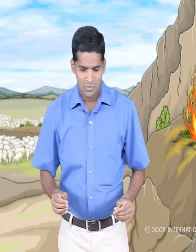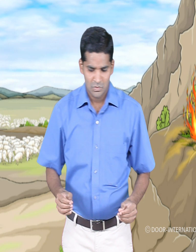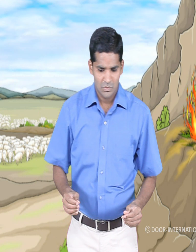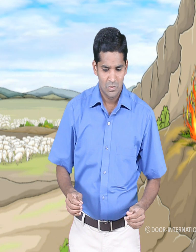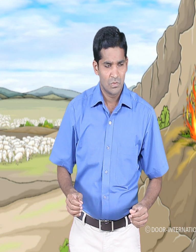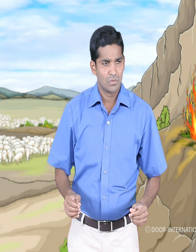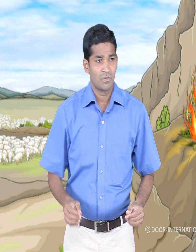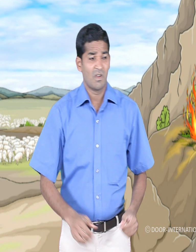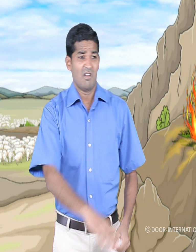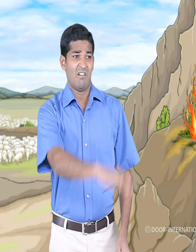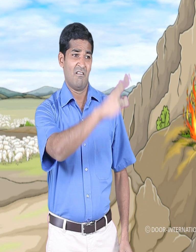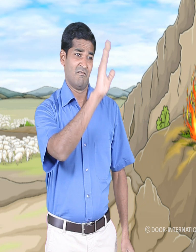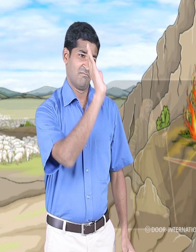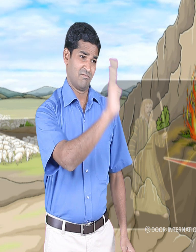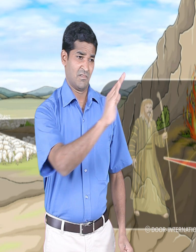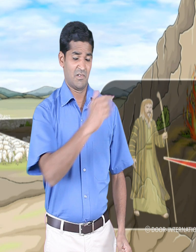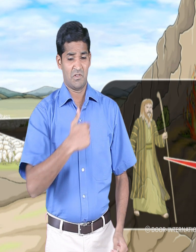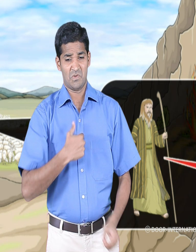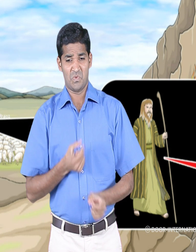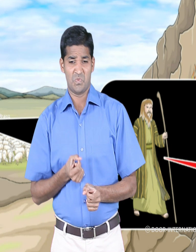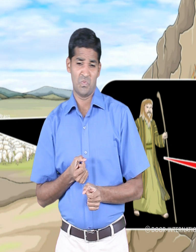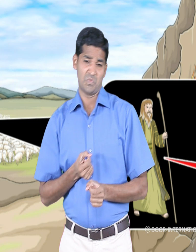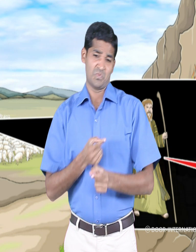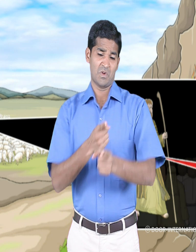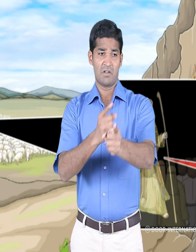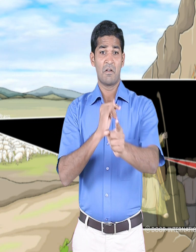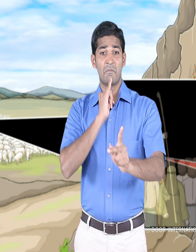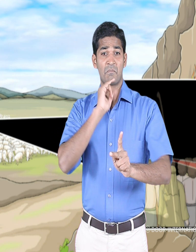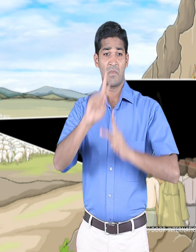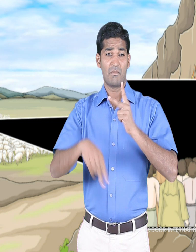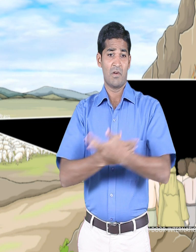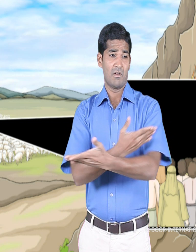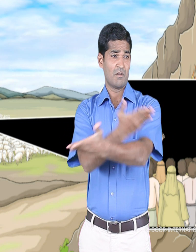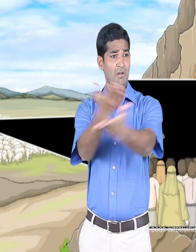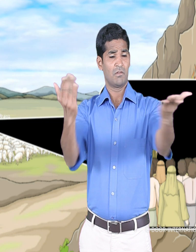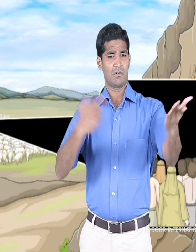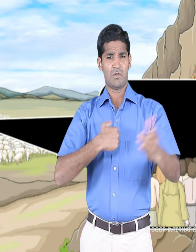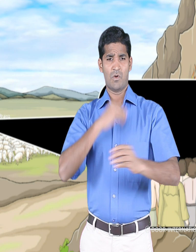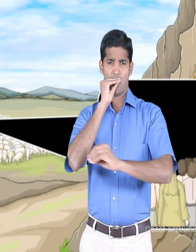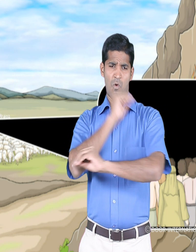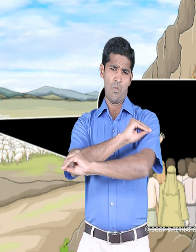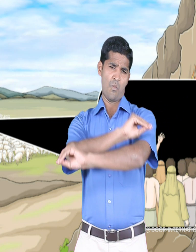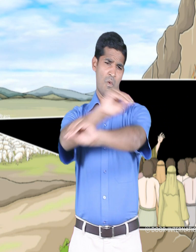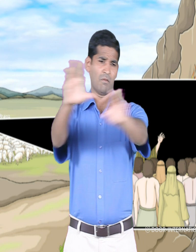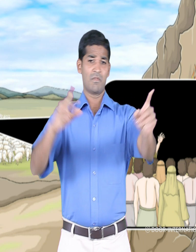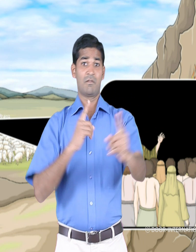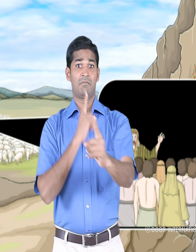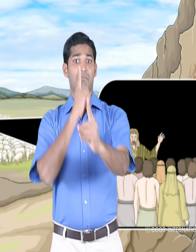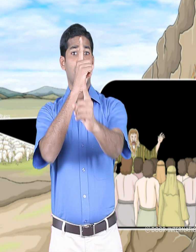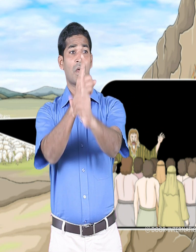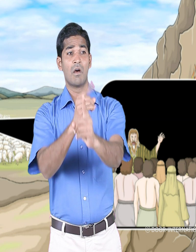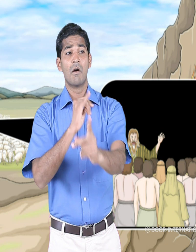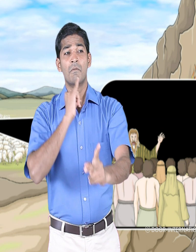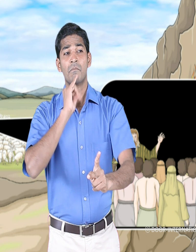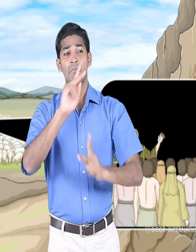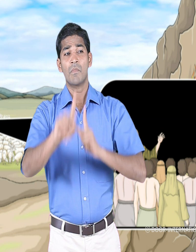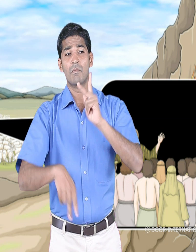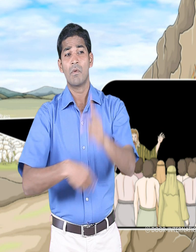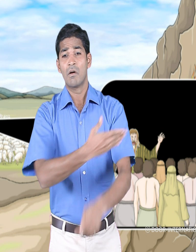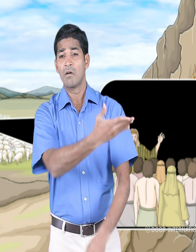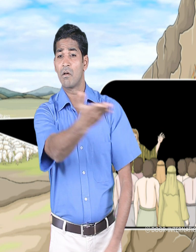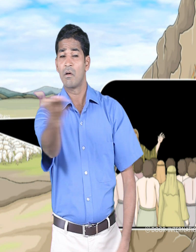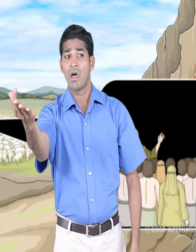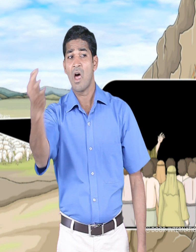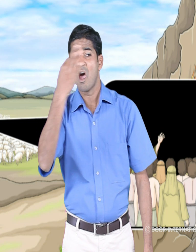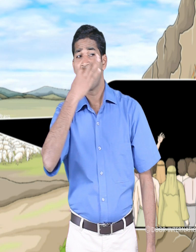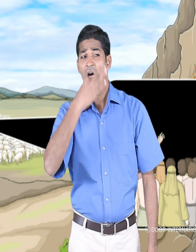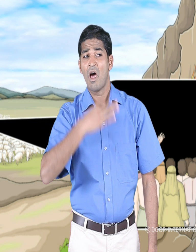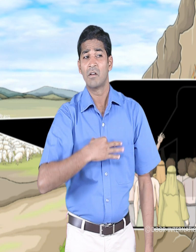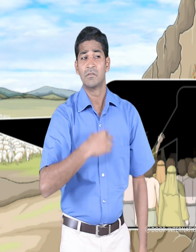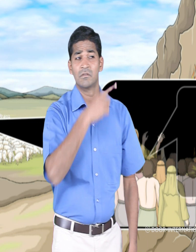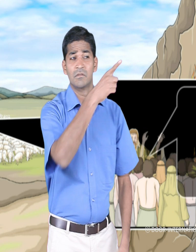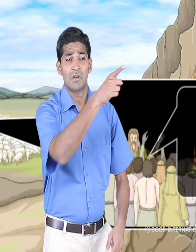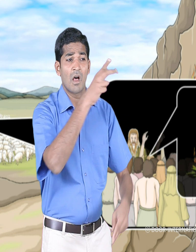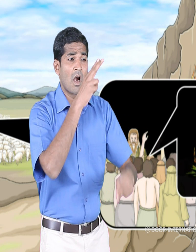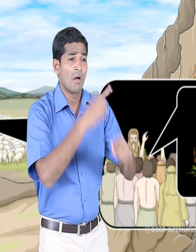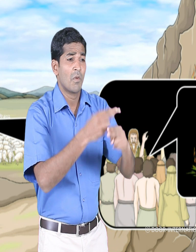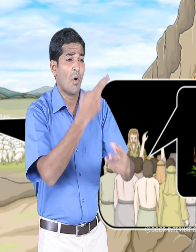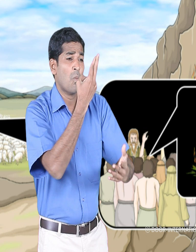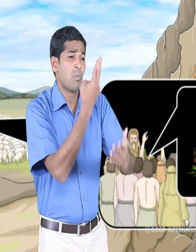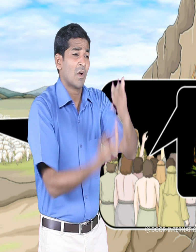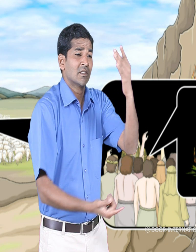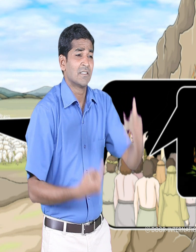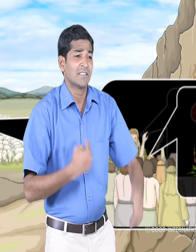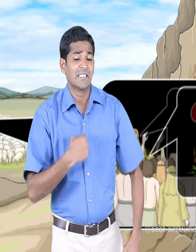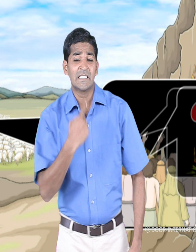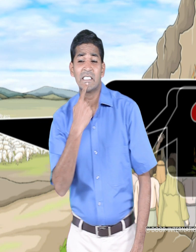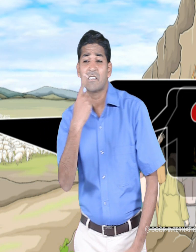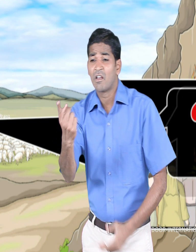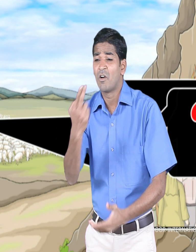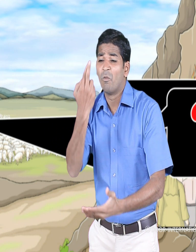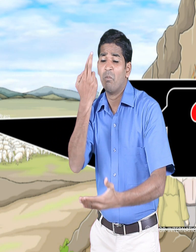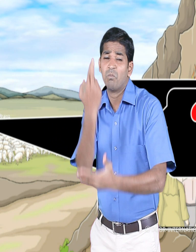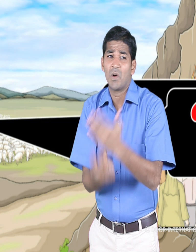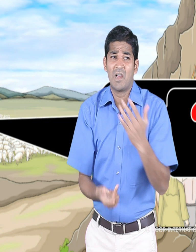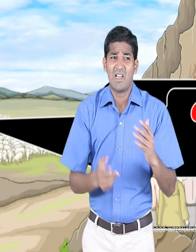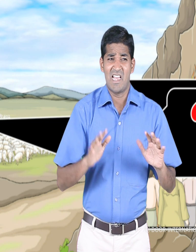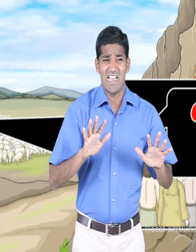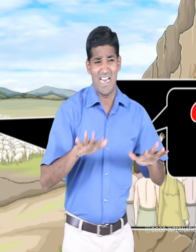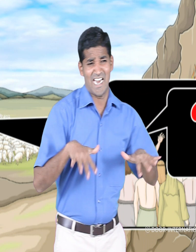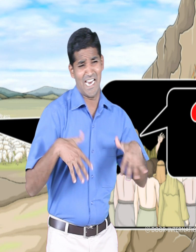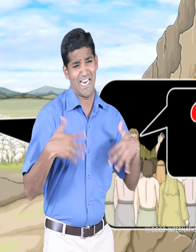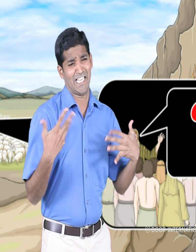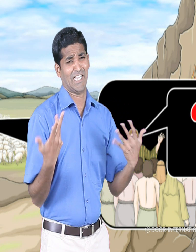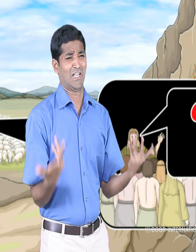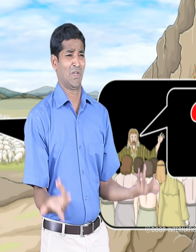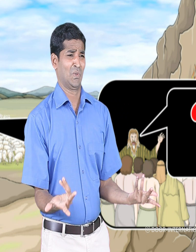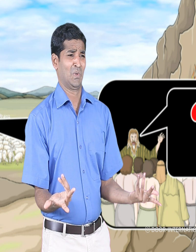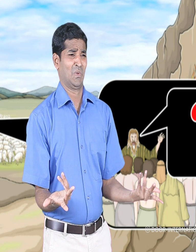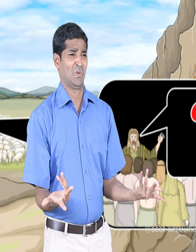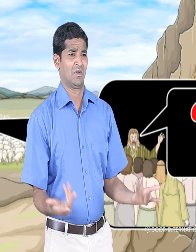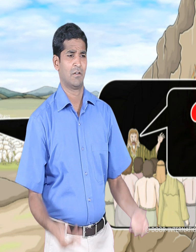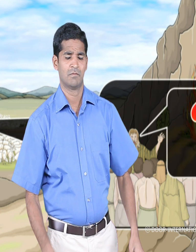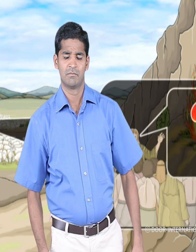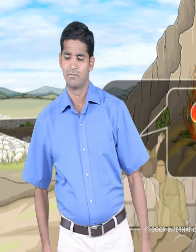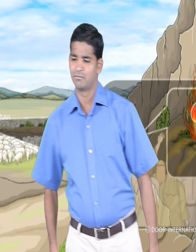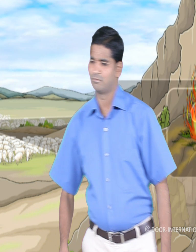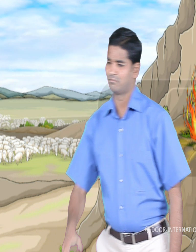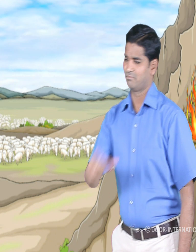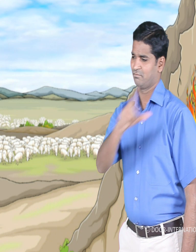Then Moses asked God, “Suppose I go to the Israelites and say to them, ‘The God of your fathers has sent me to you,’ and they ask me, ‘What is His name?’ What should I tell them?” God said to Moses, “I AM WHO I AM.